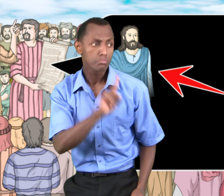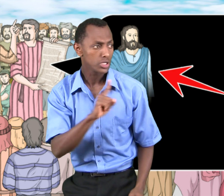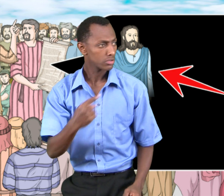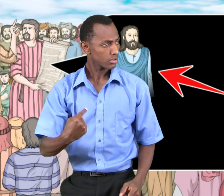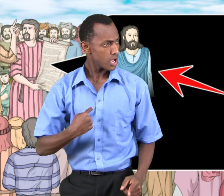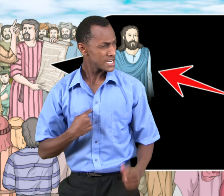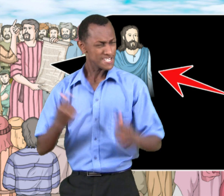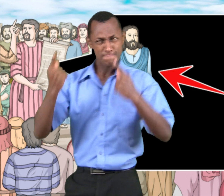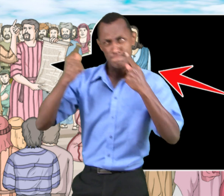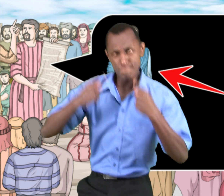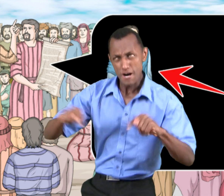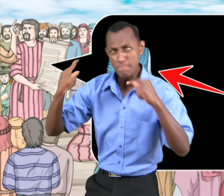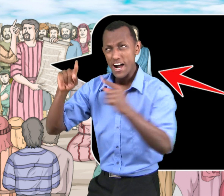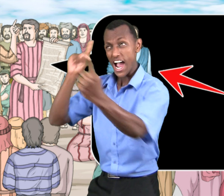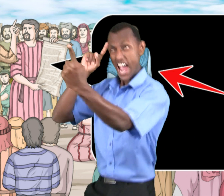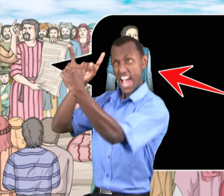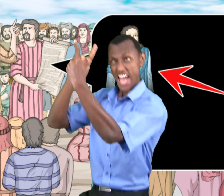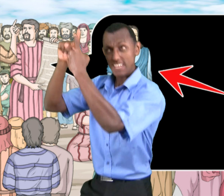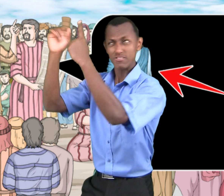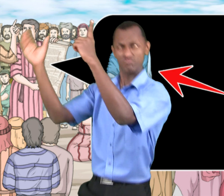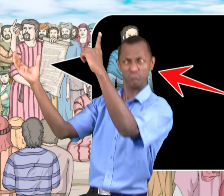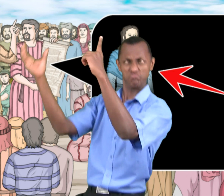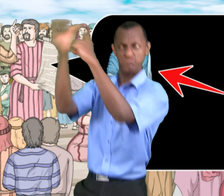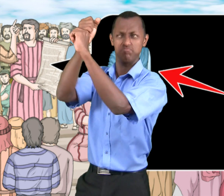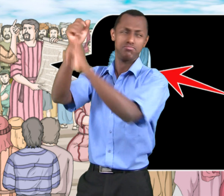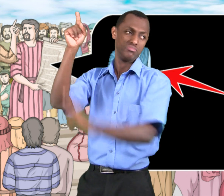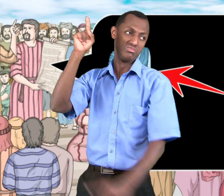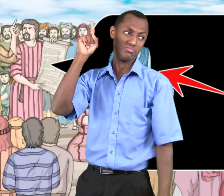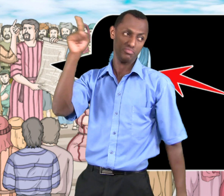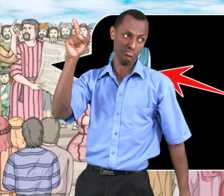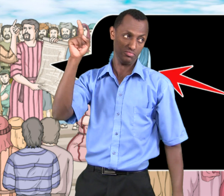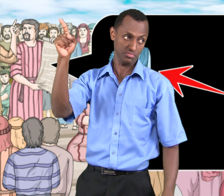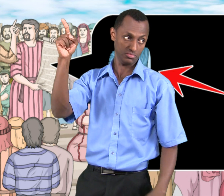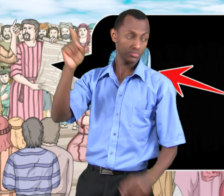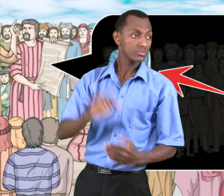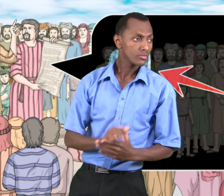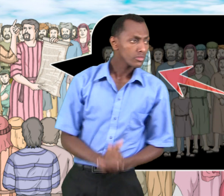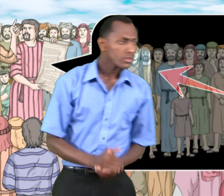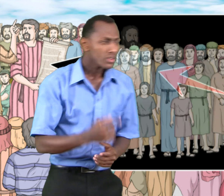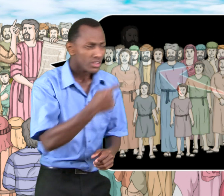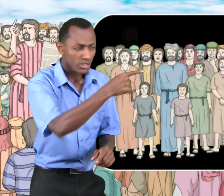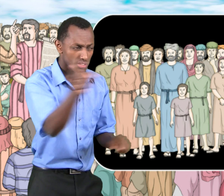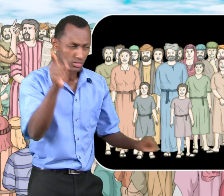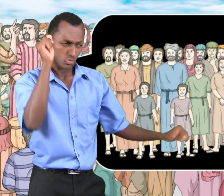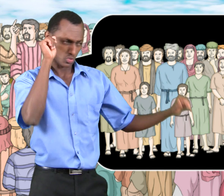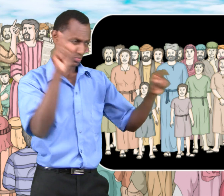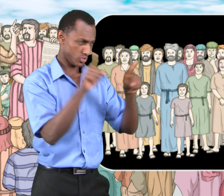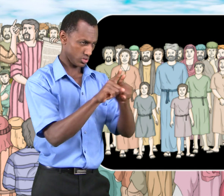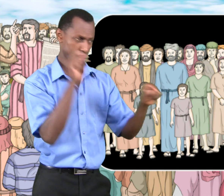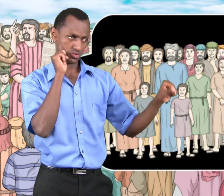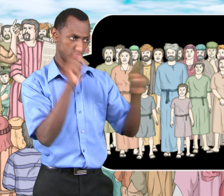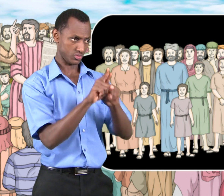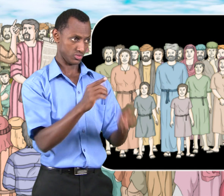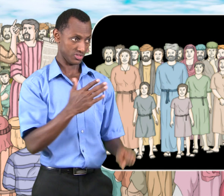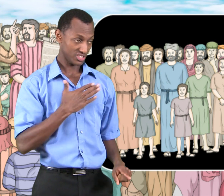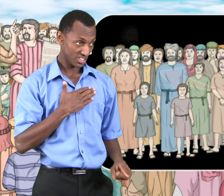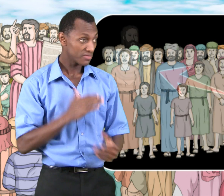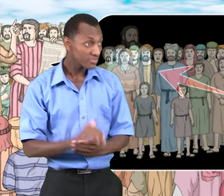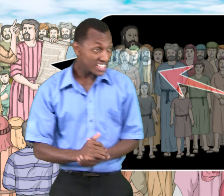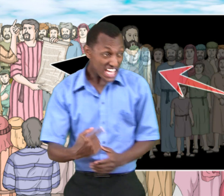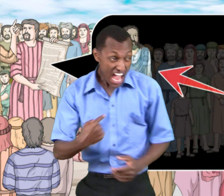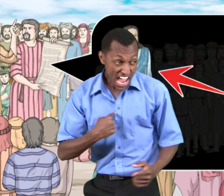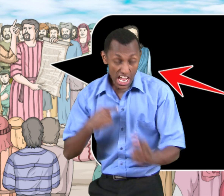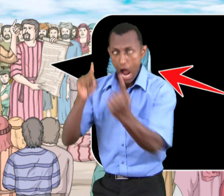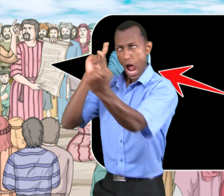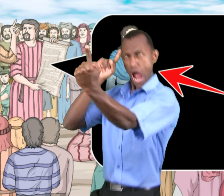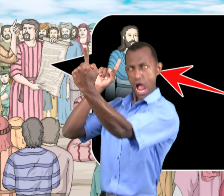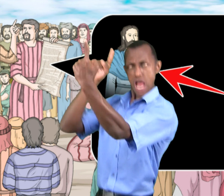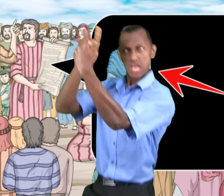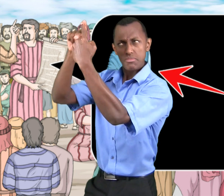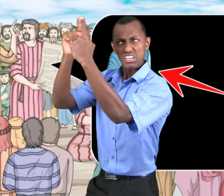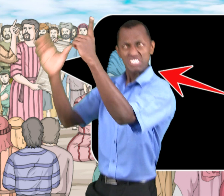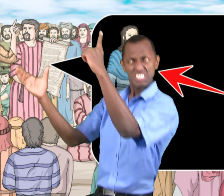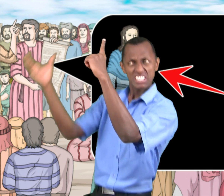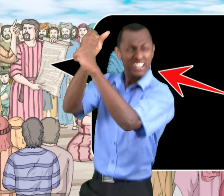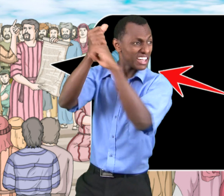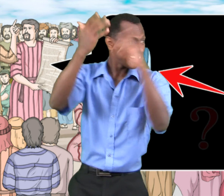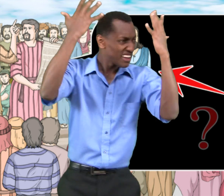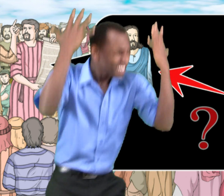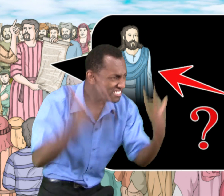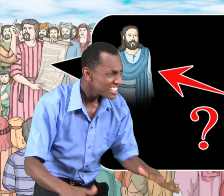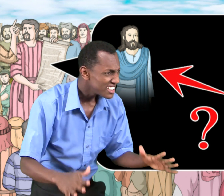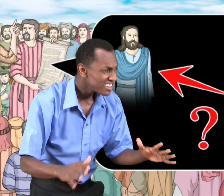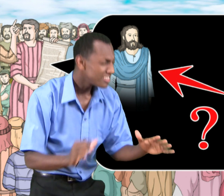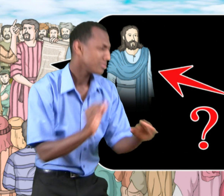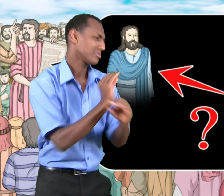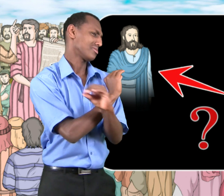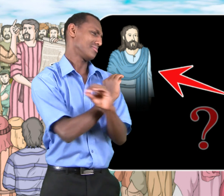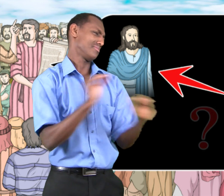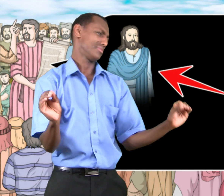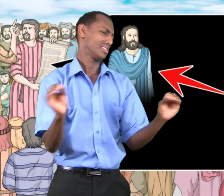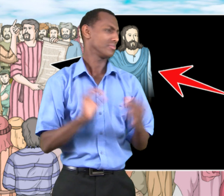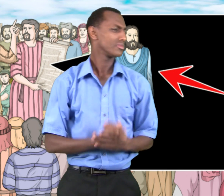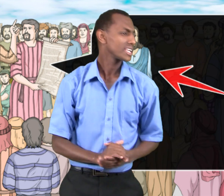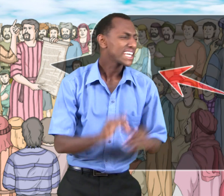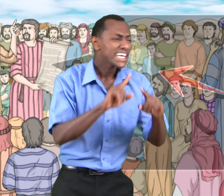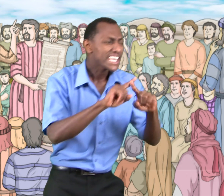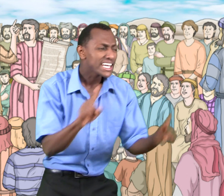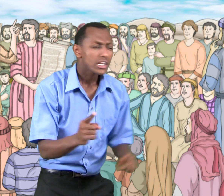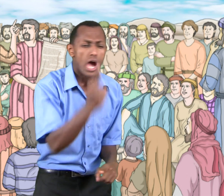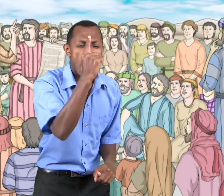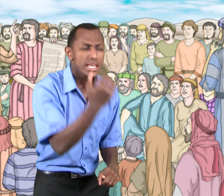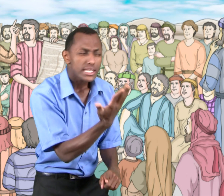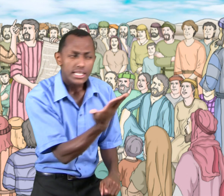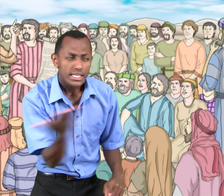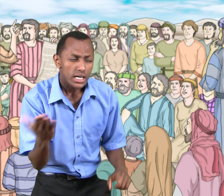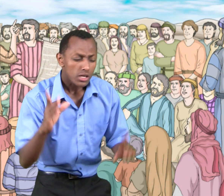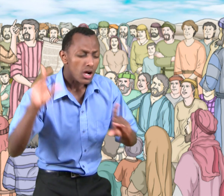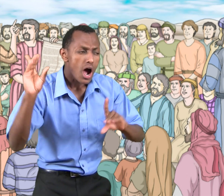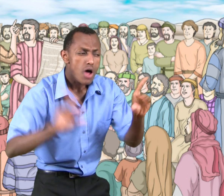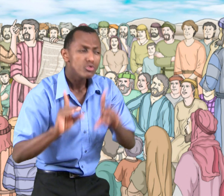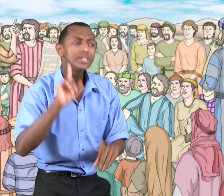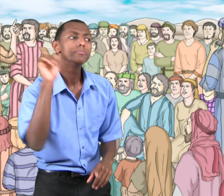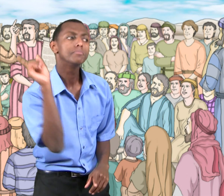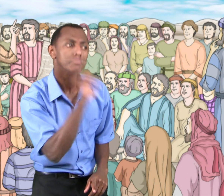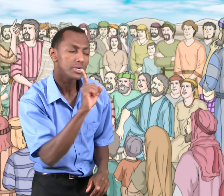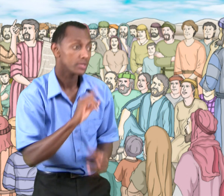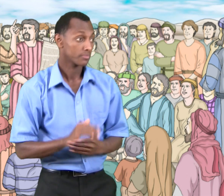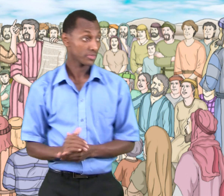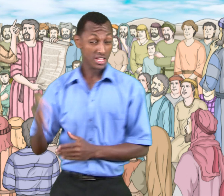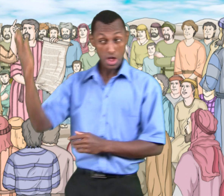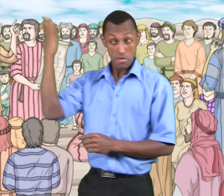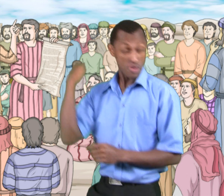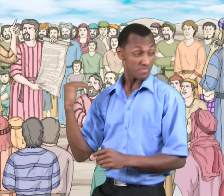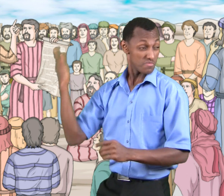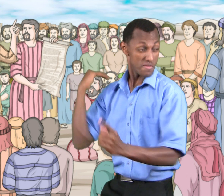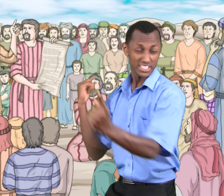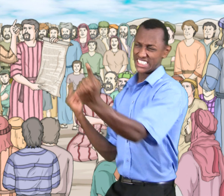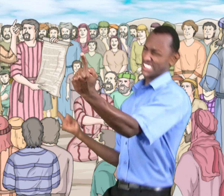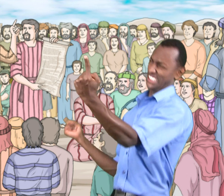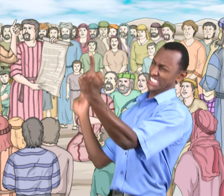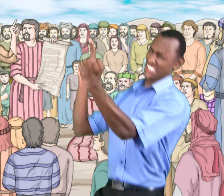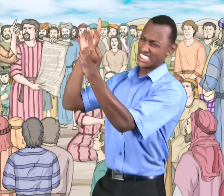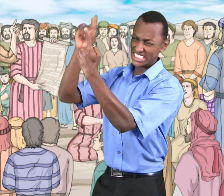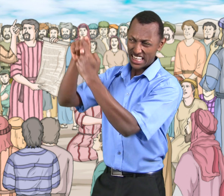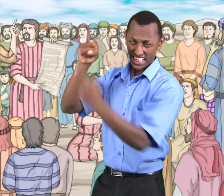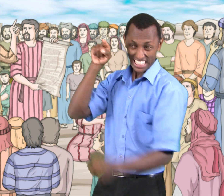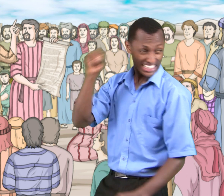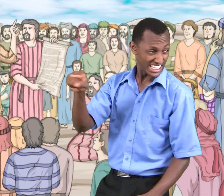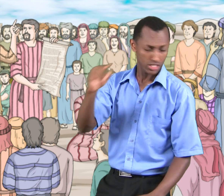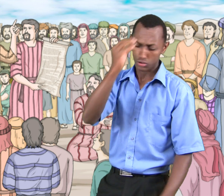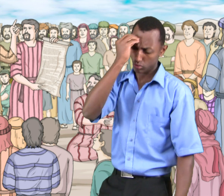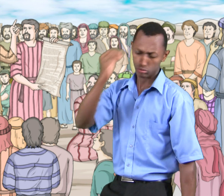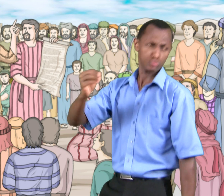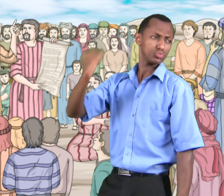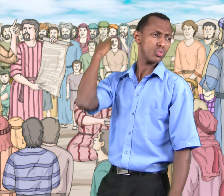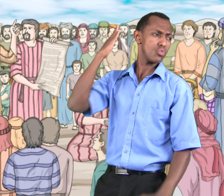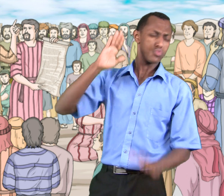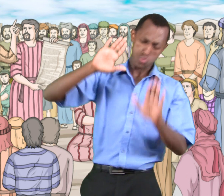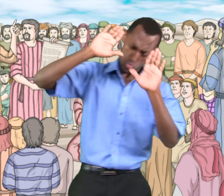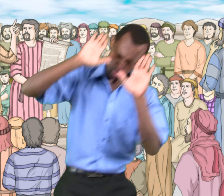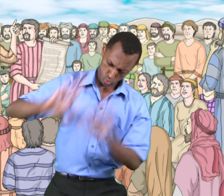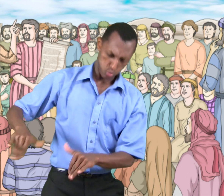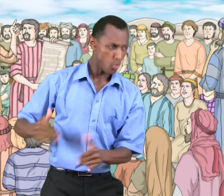Brothers, I do not consider myself yet to have taken hold of it.